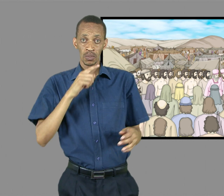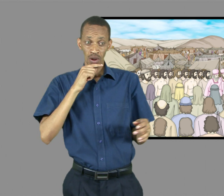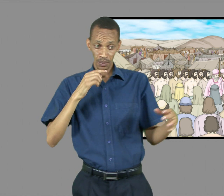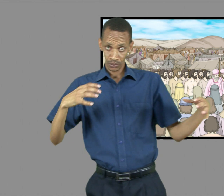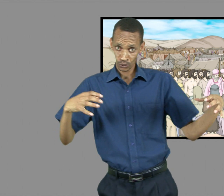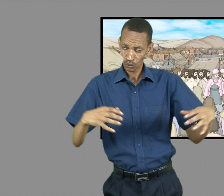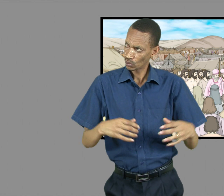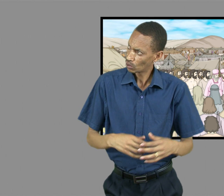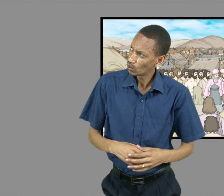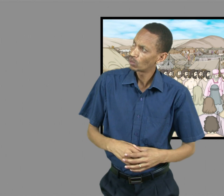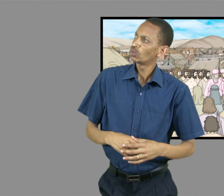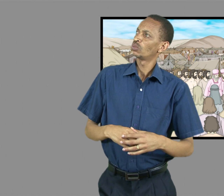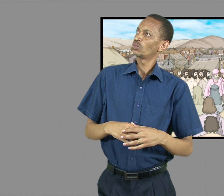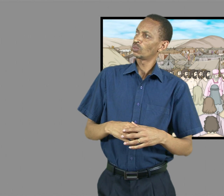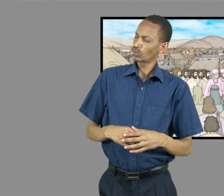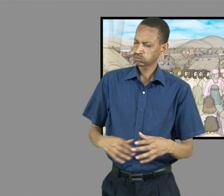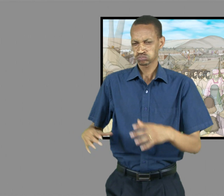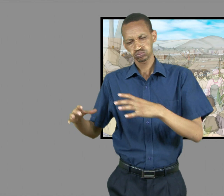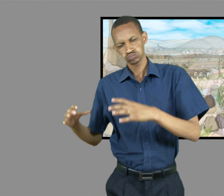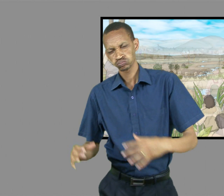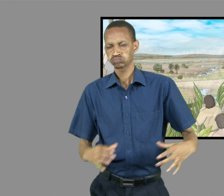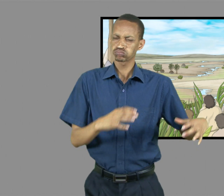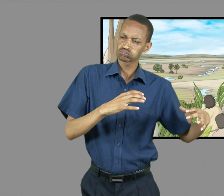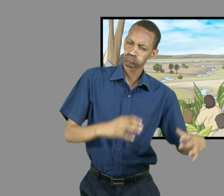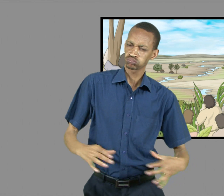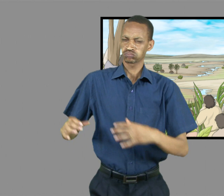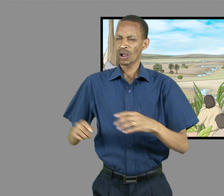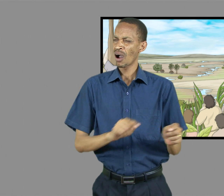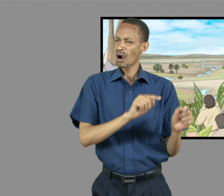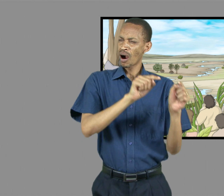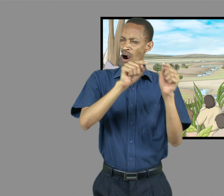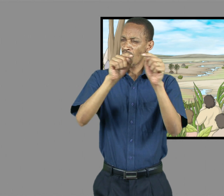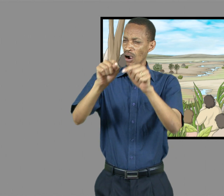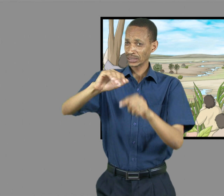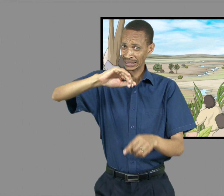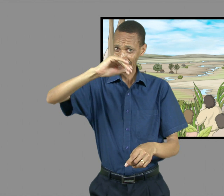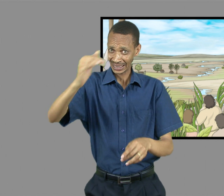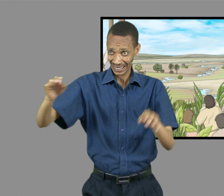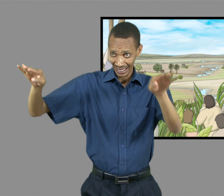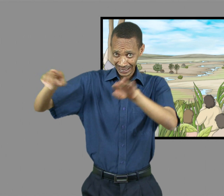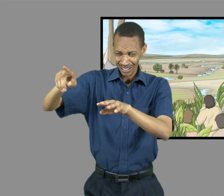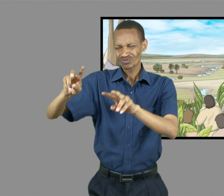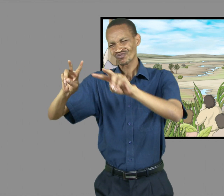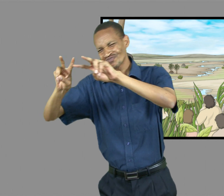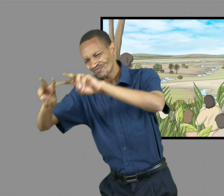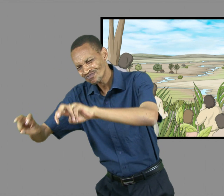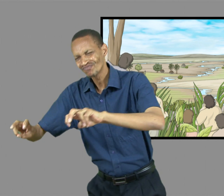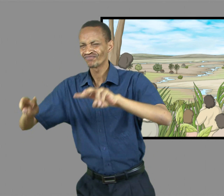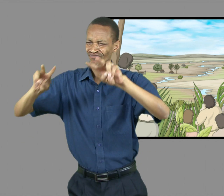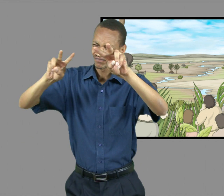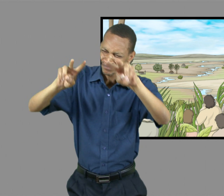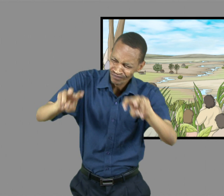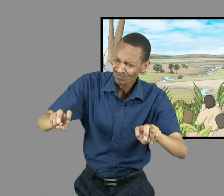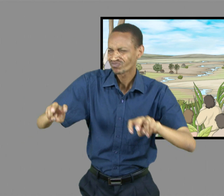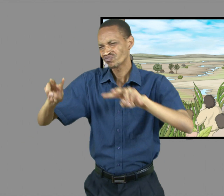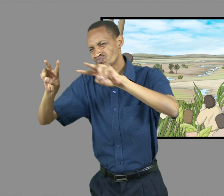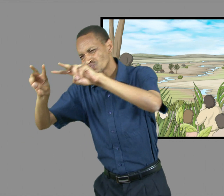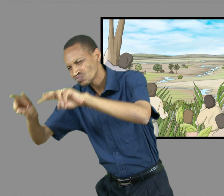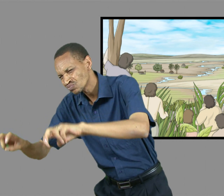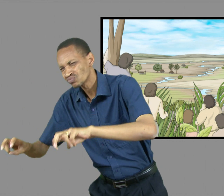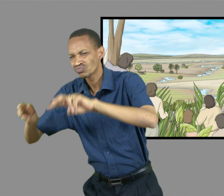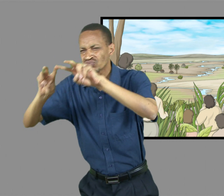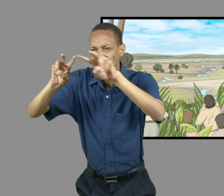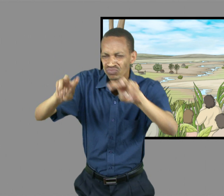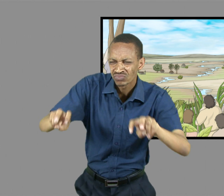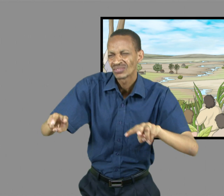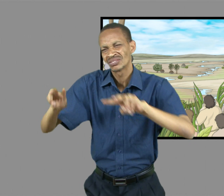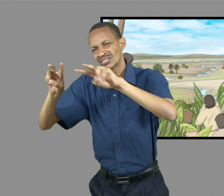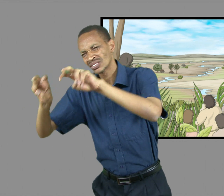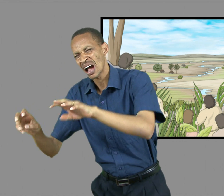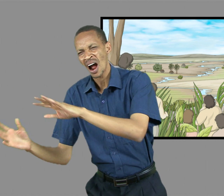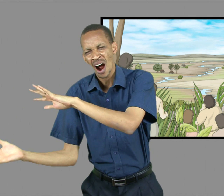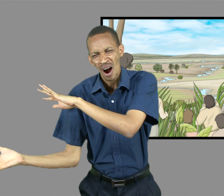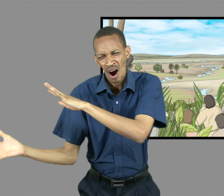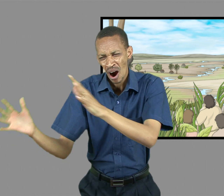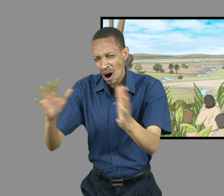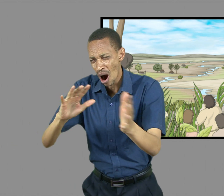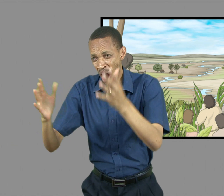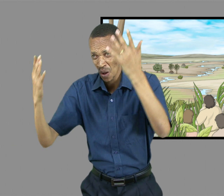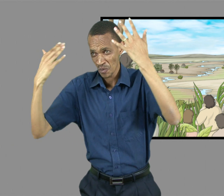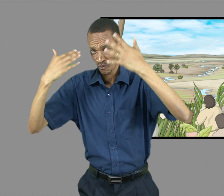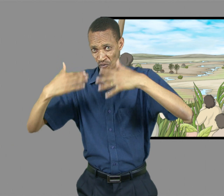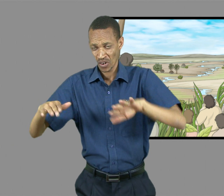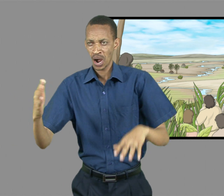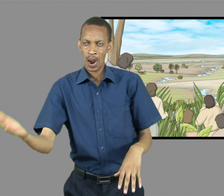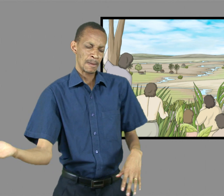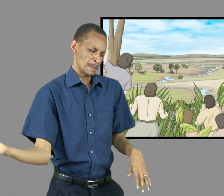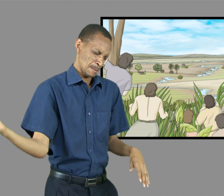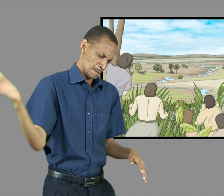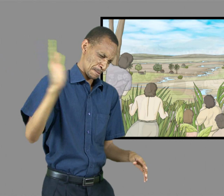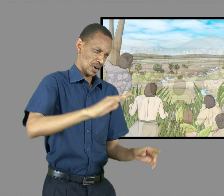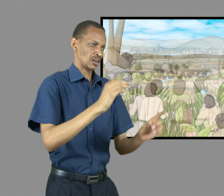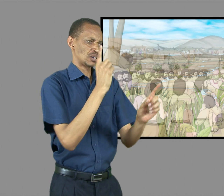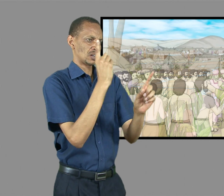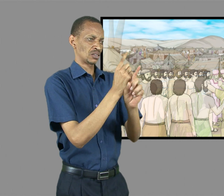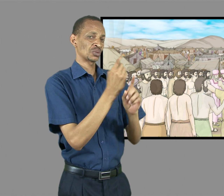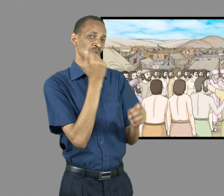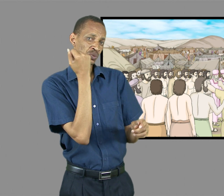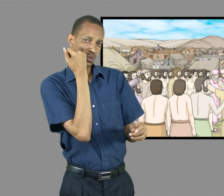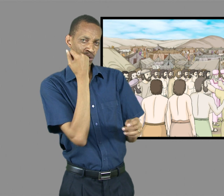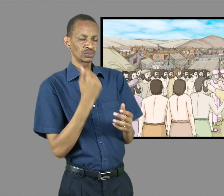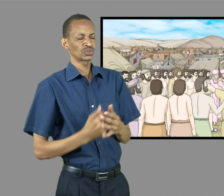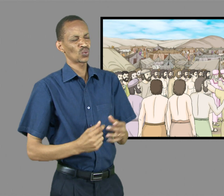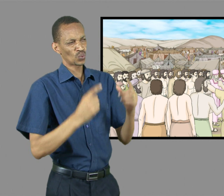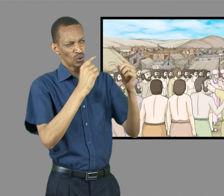So the men went up and spied out Ai.